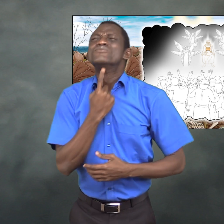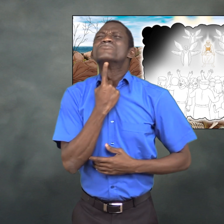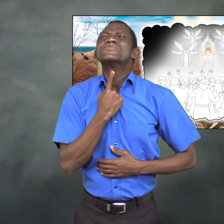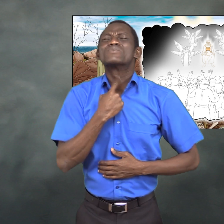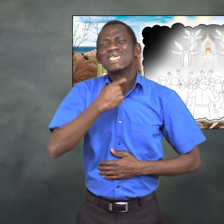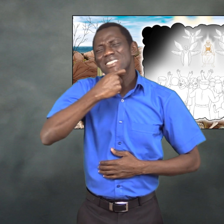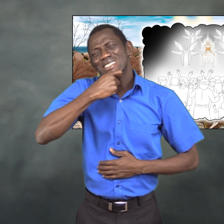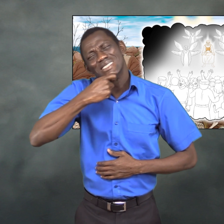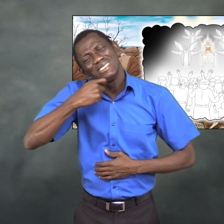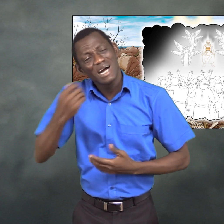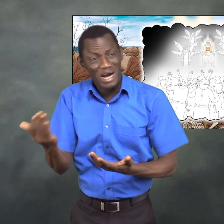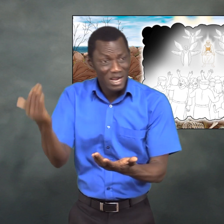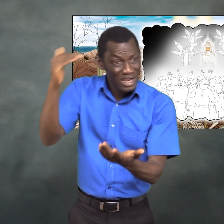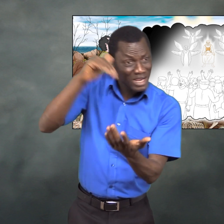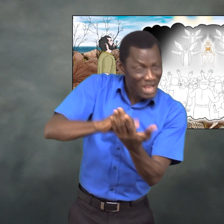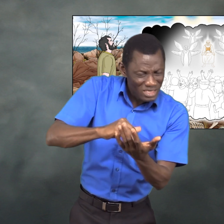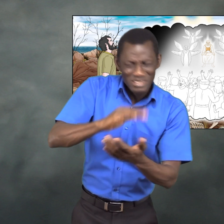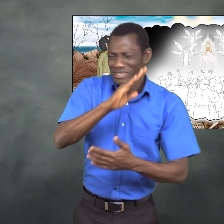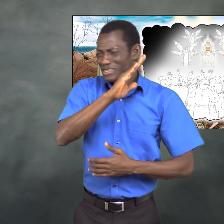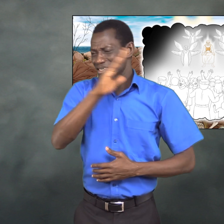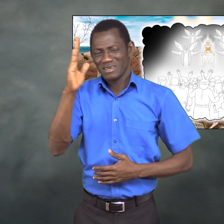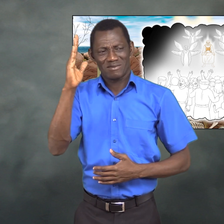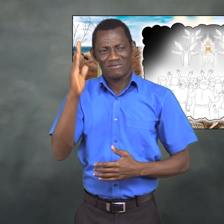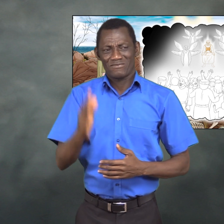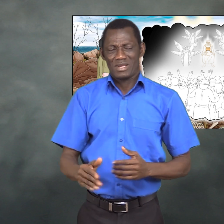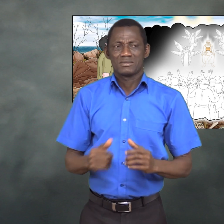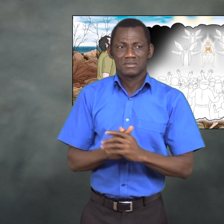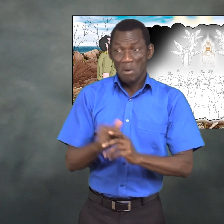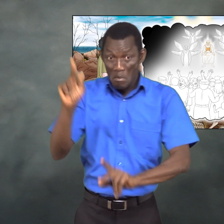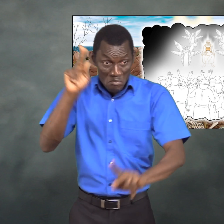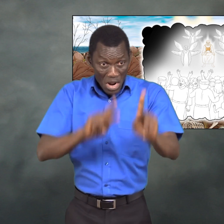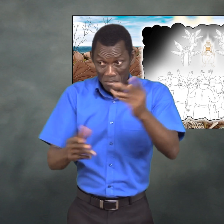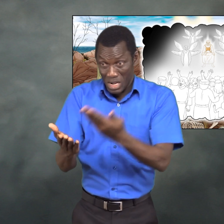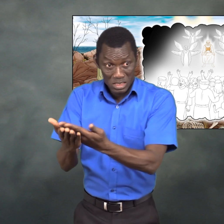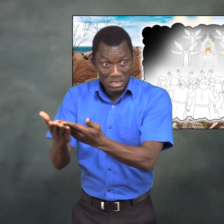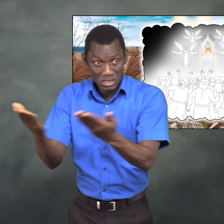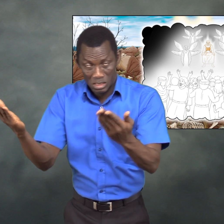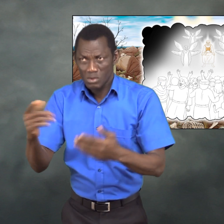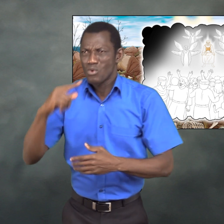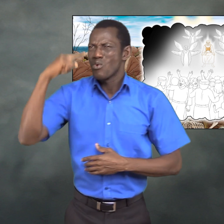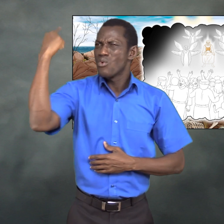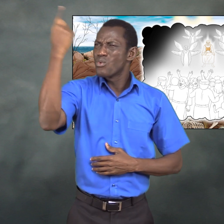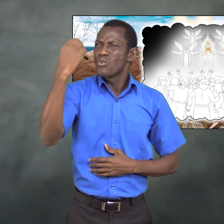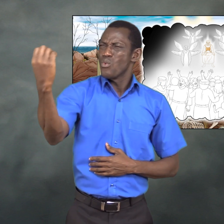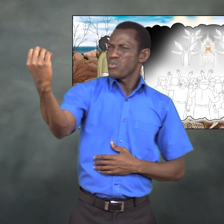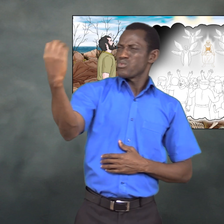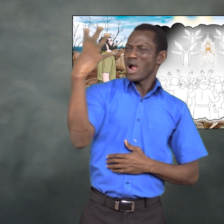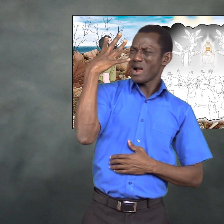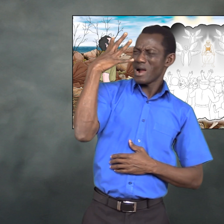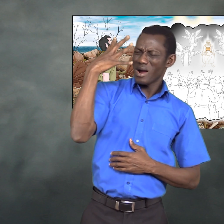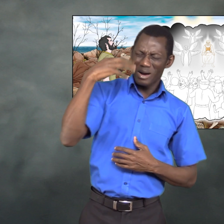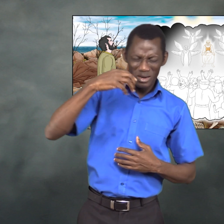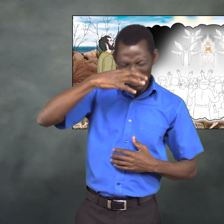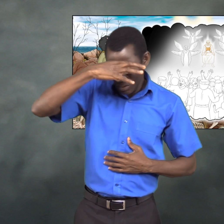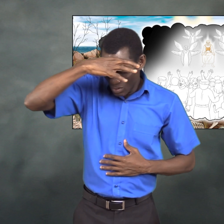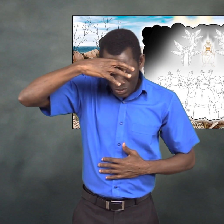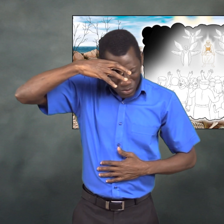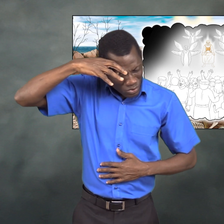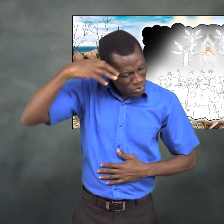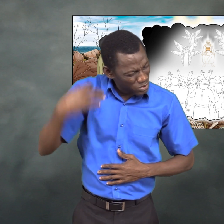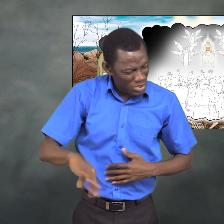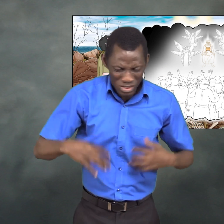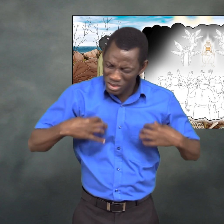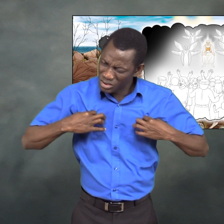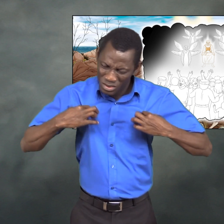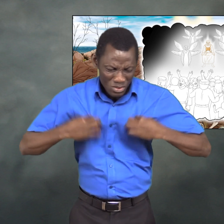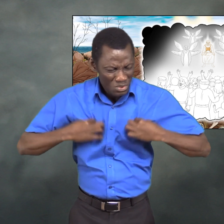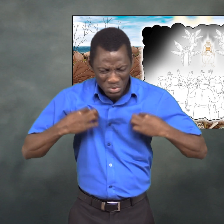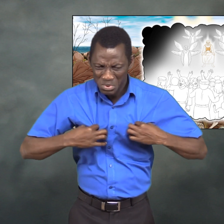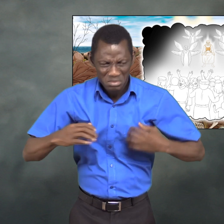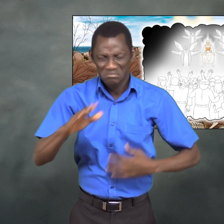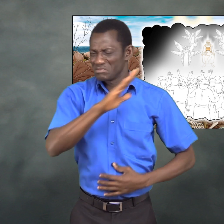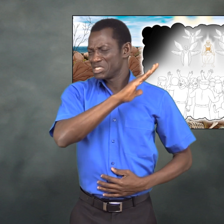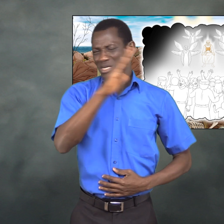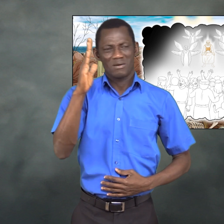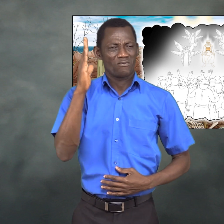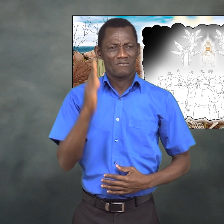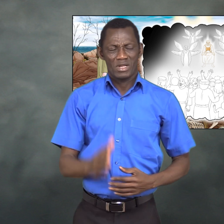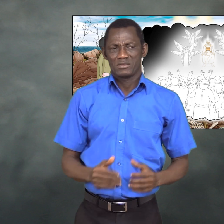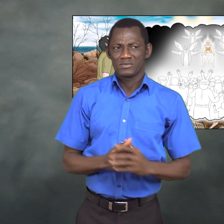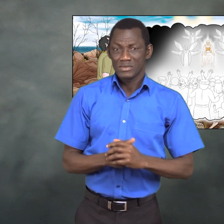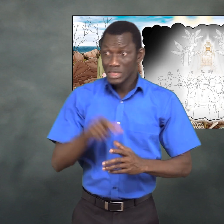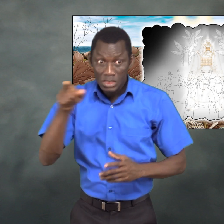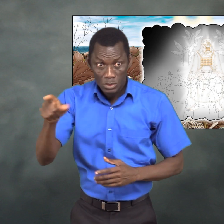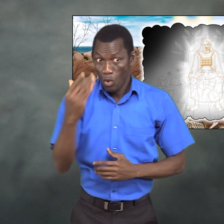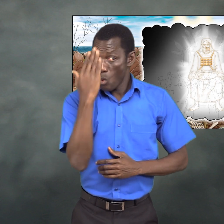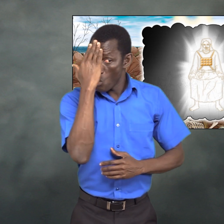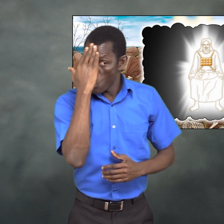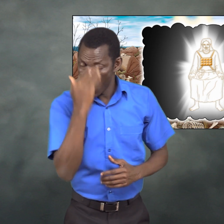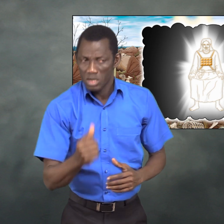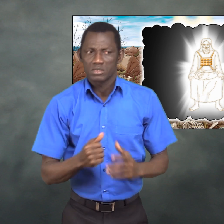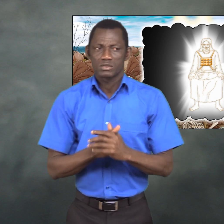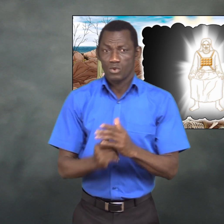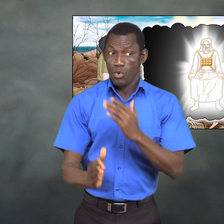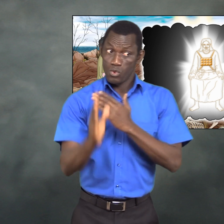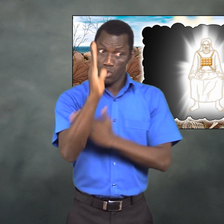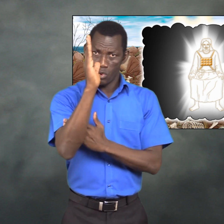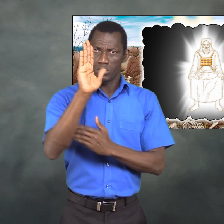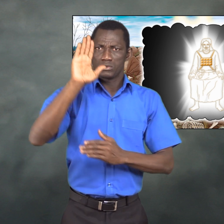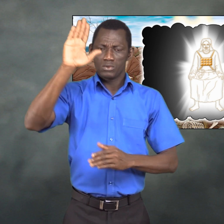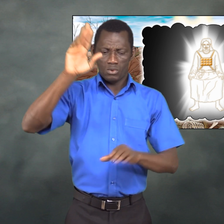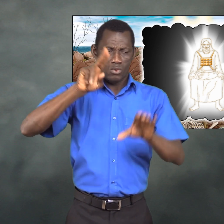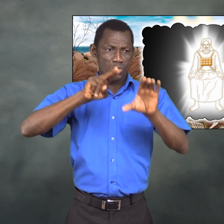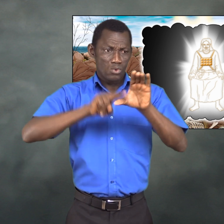nor will the sun beat down upon them, nor any scorching heat.’